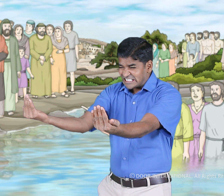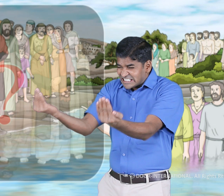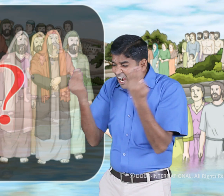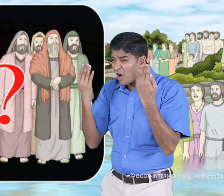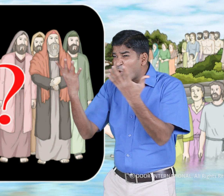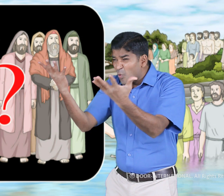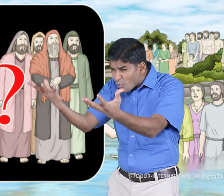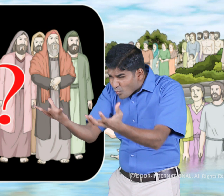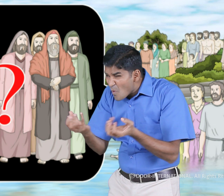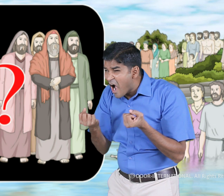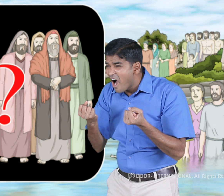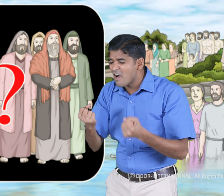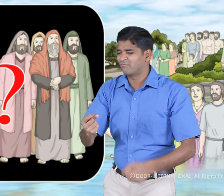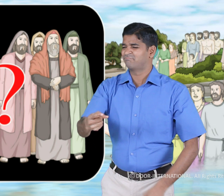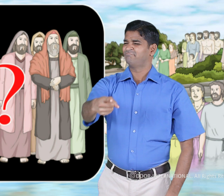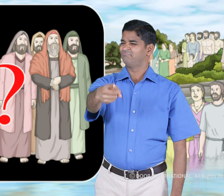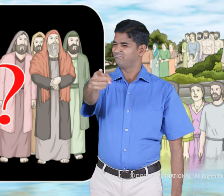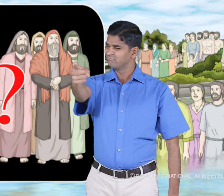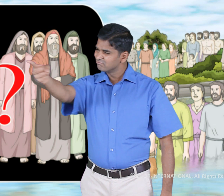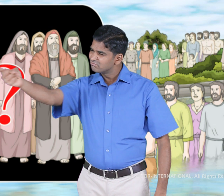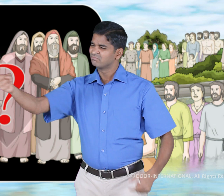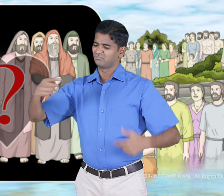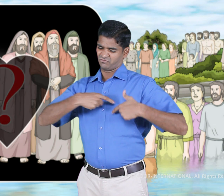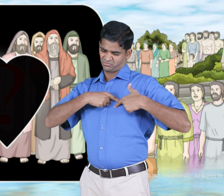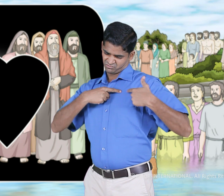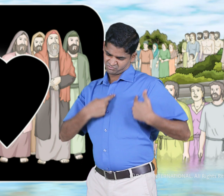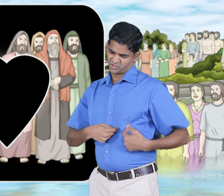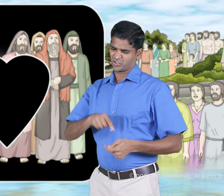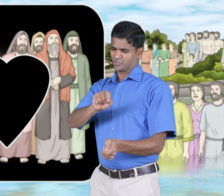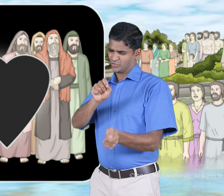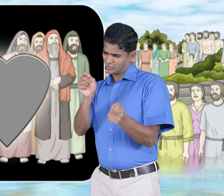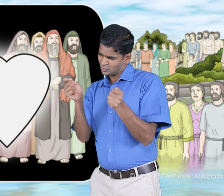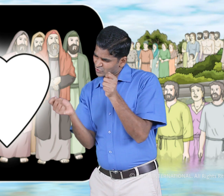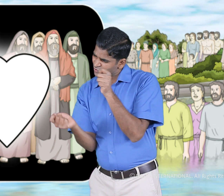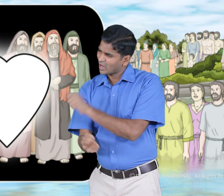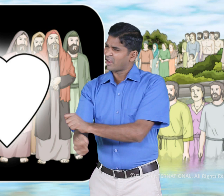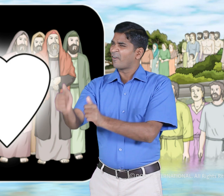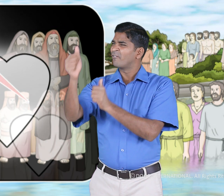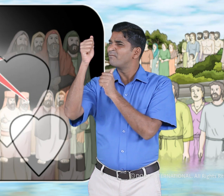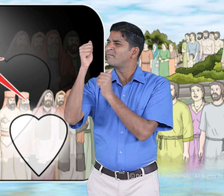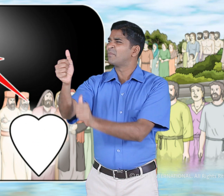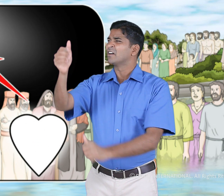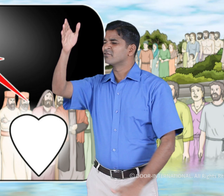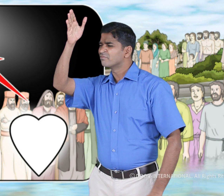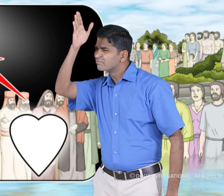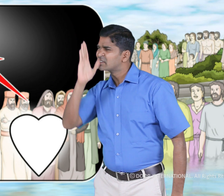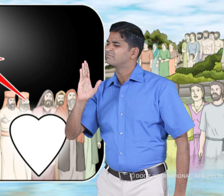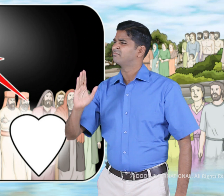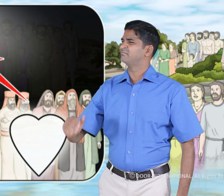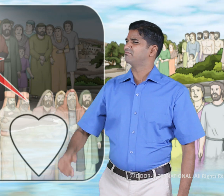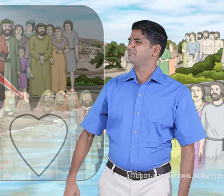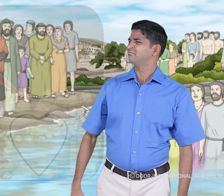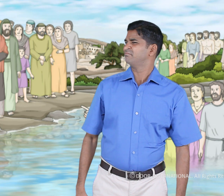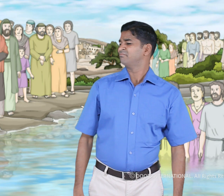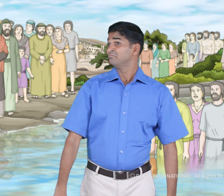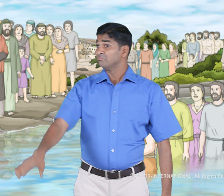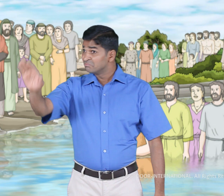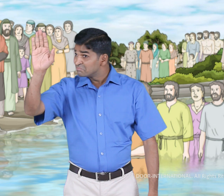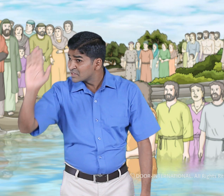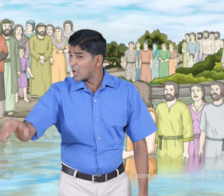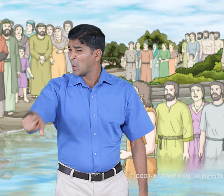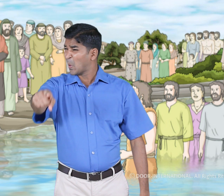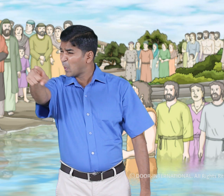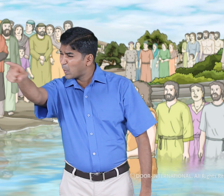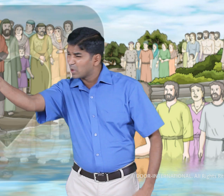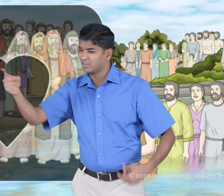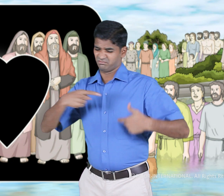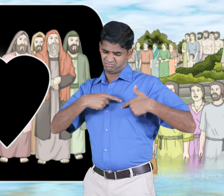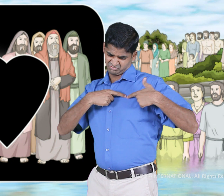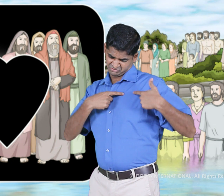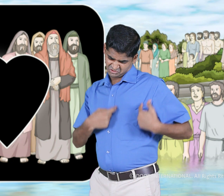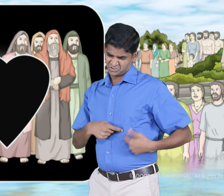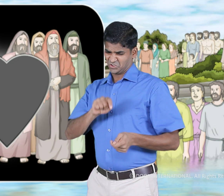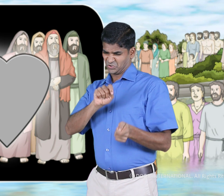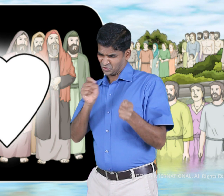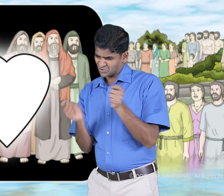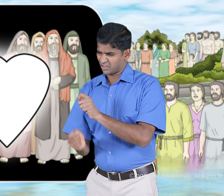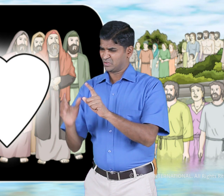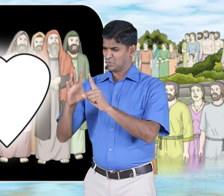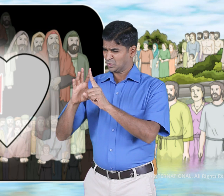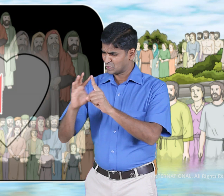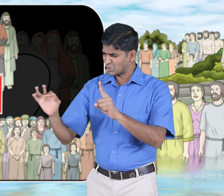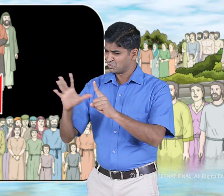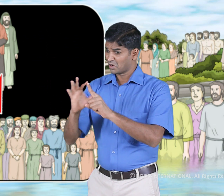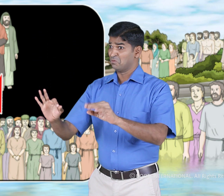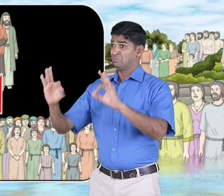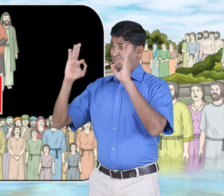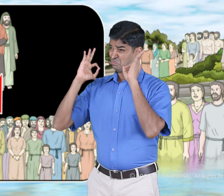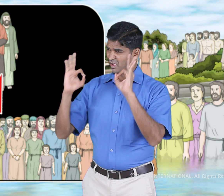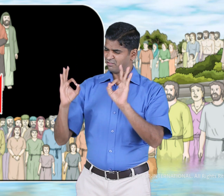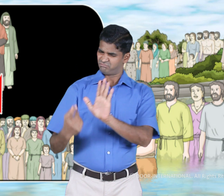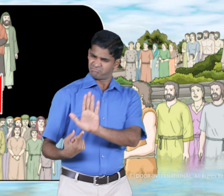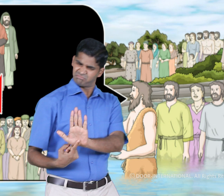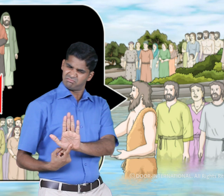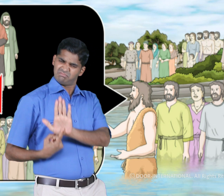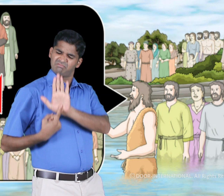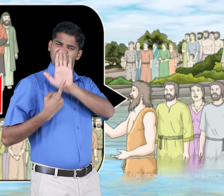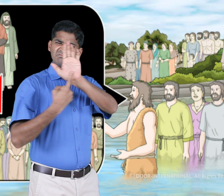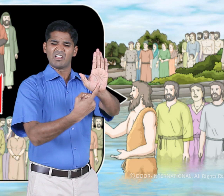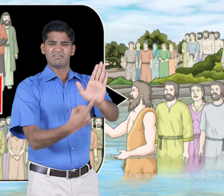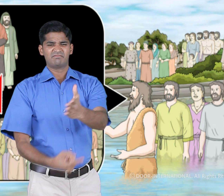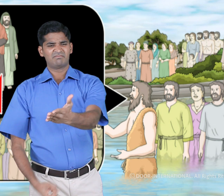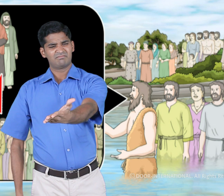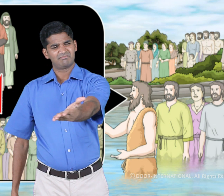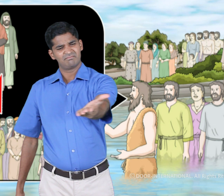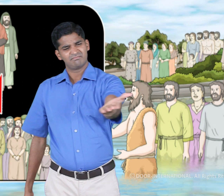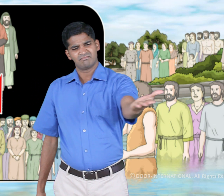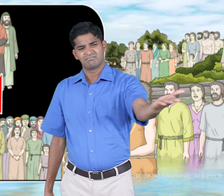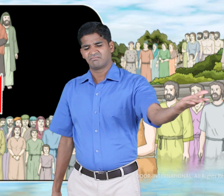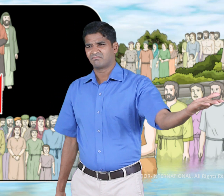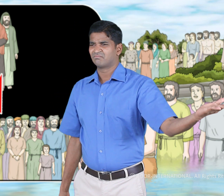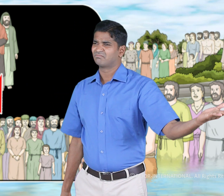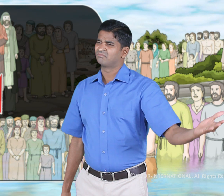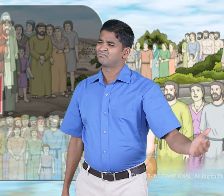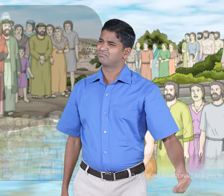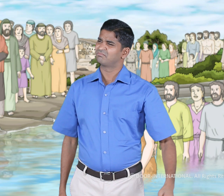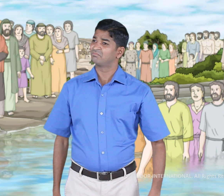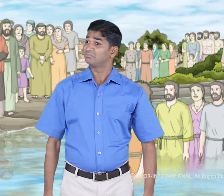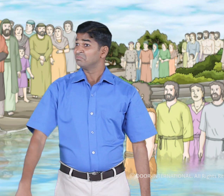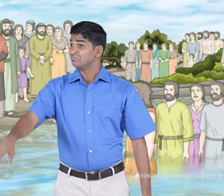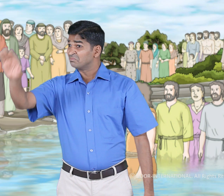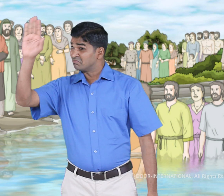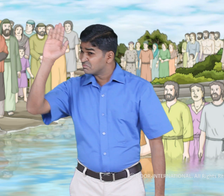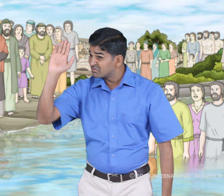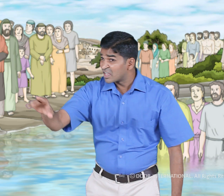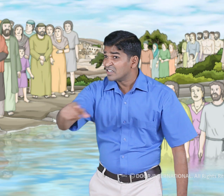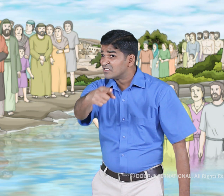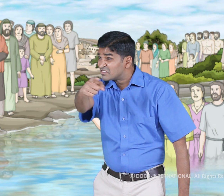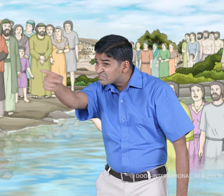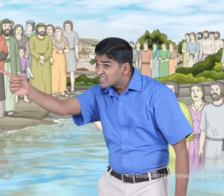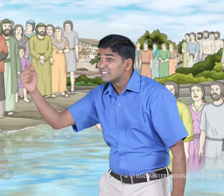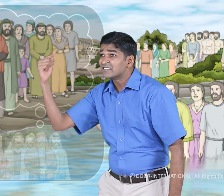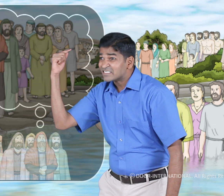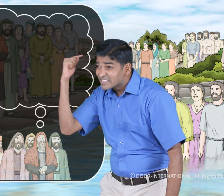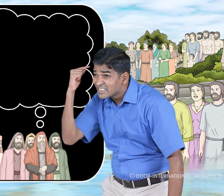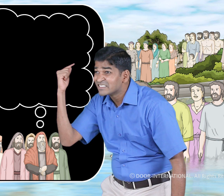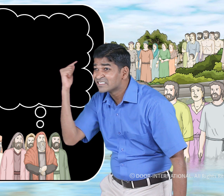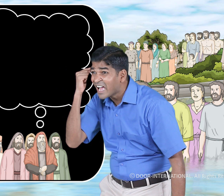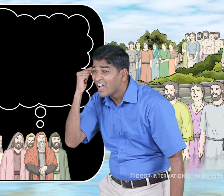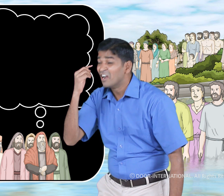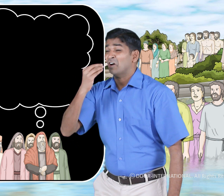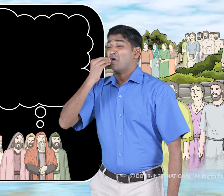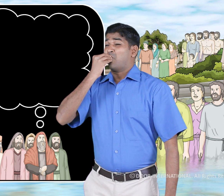Produce fruit, then, in keeping with repentance.